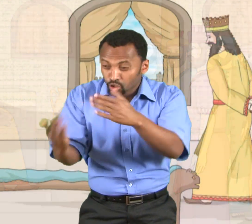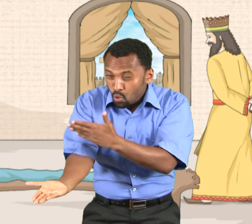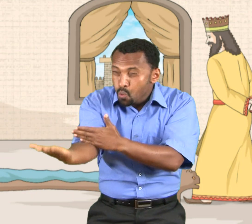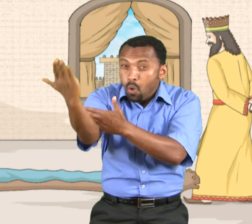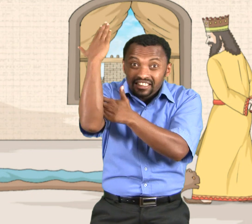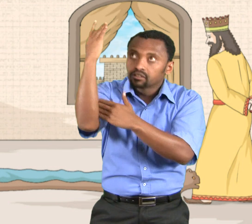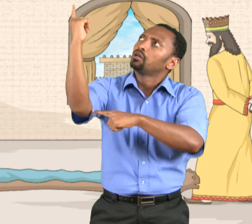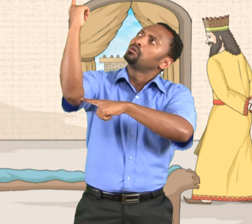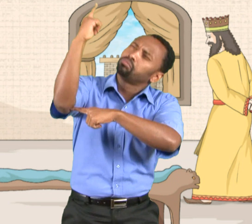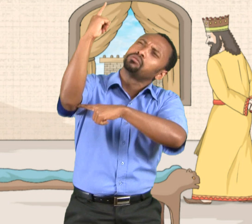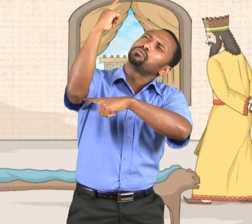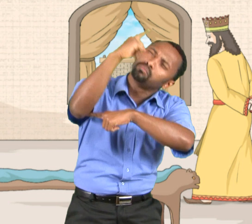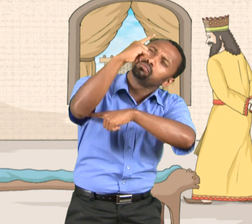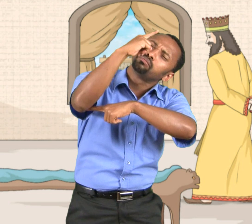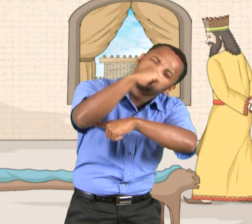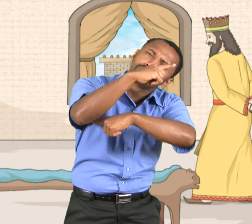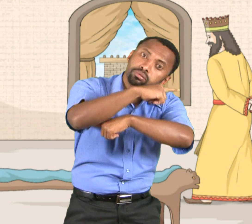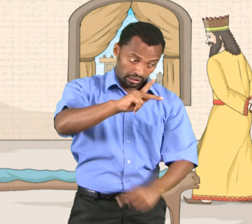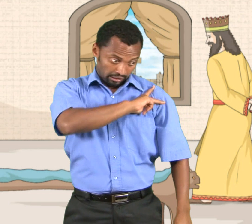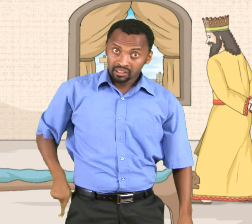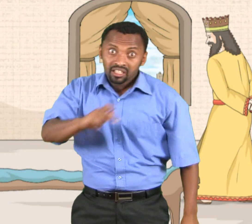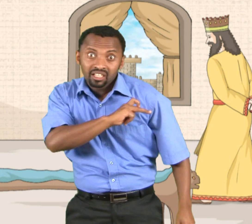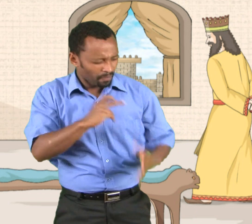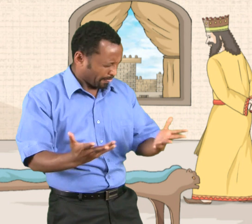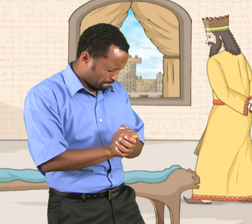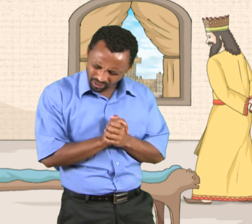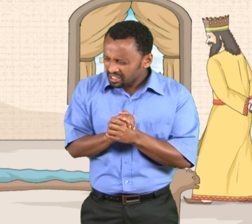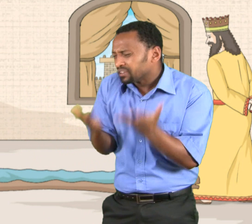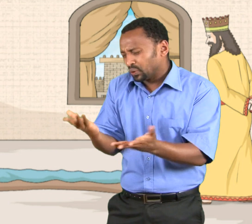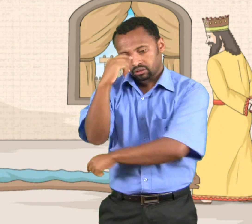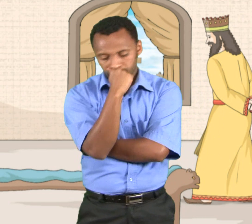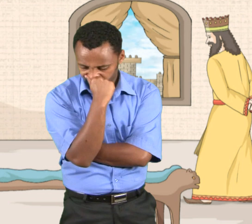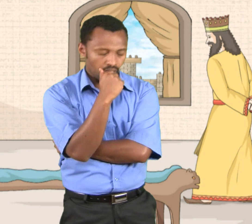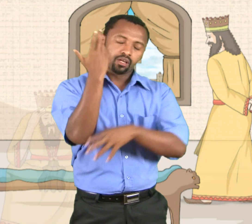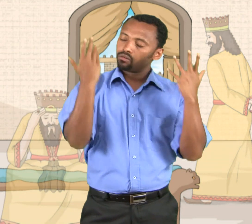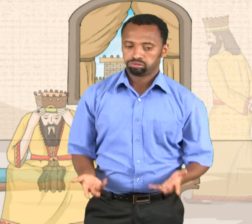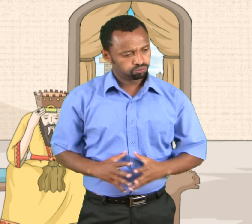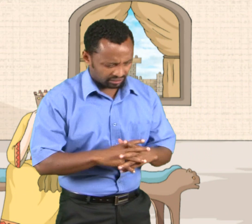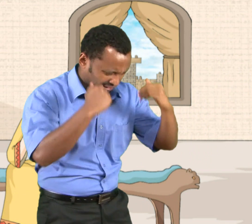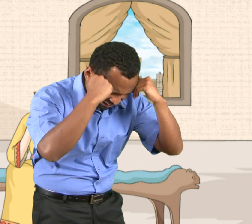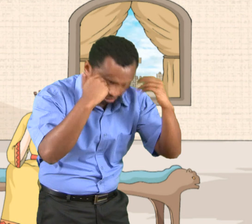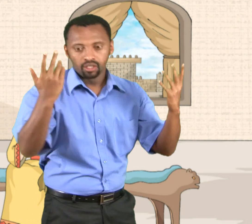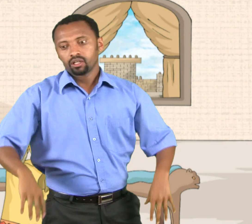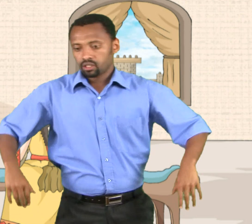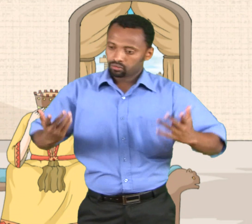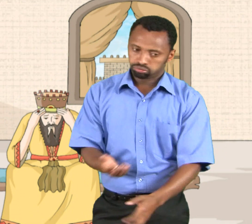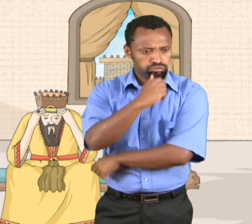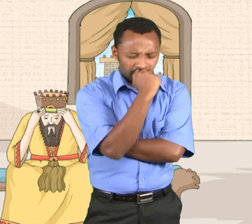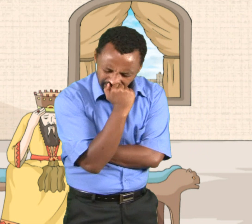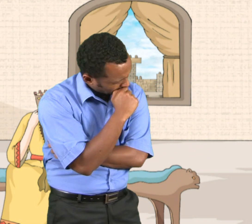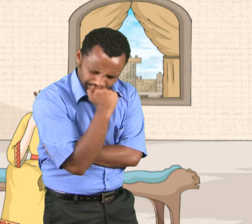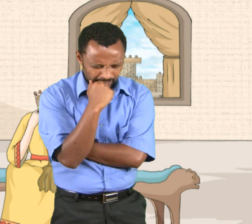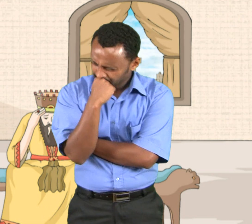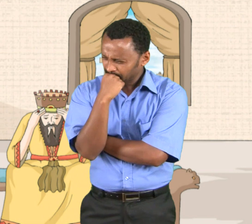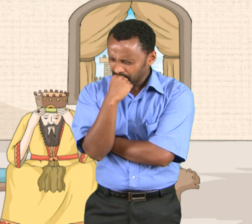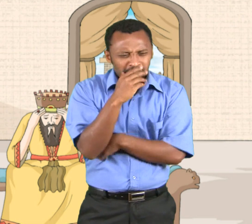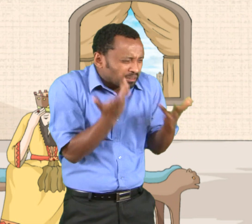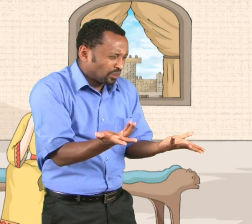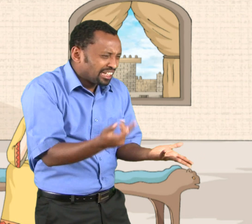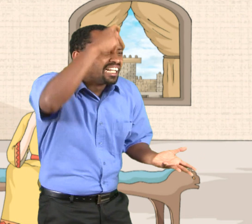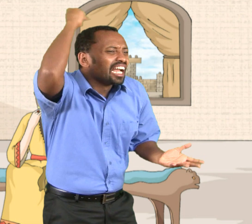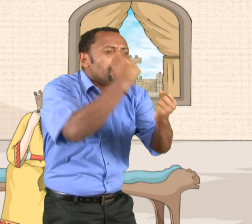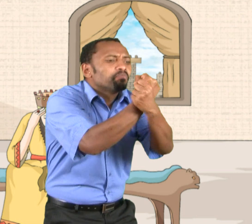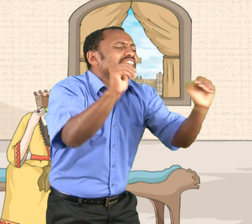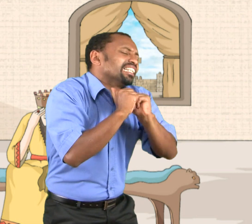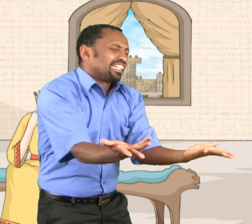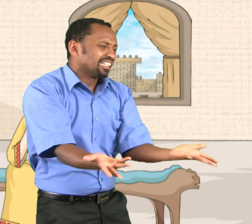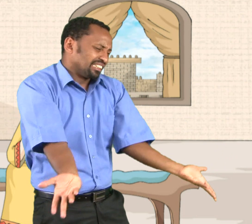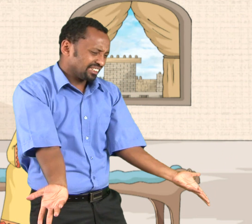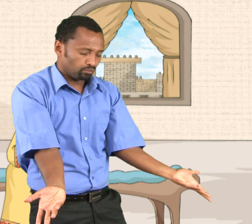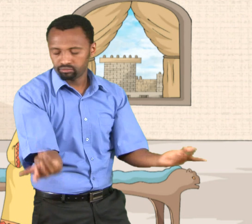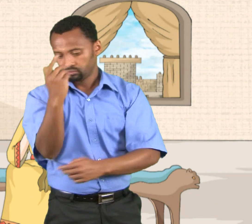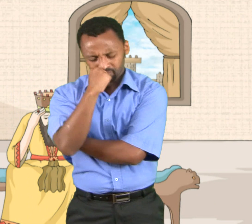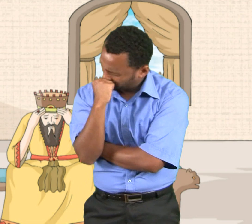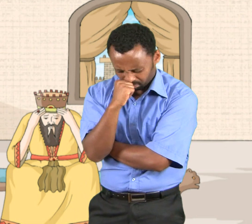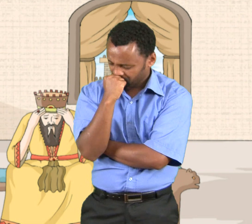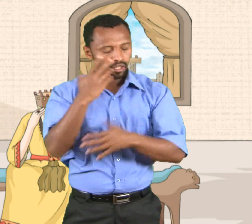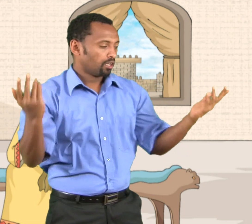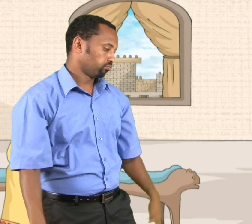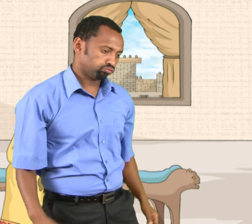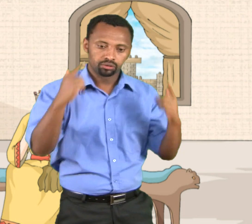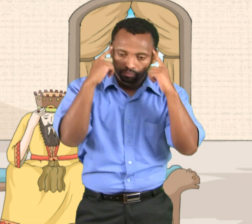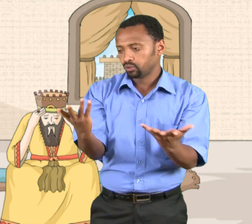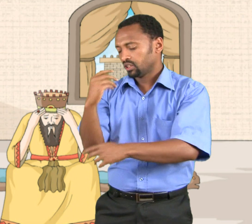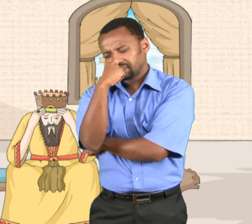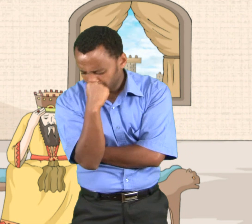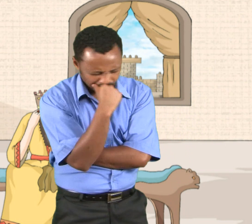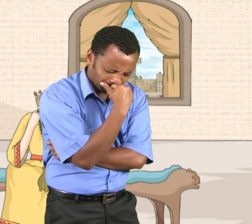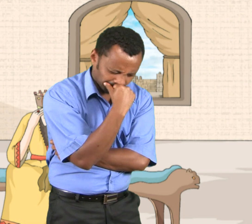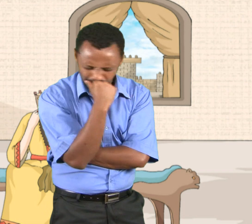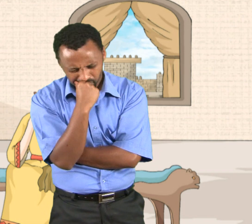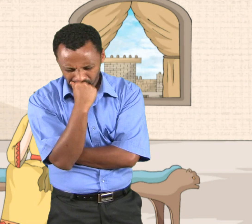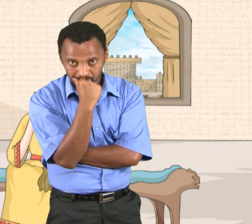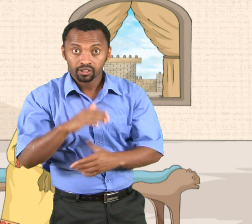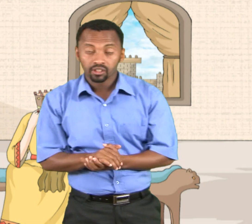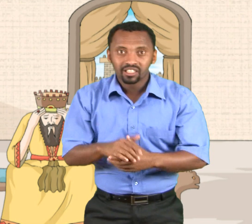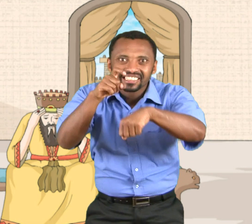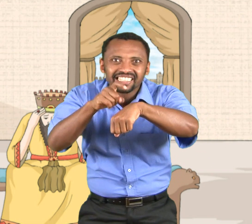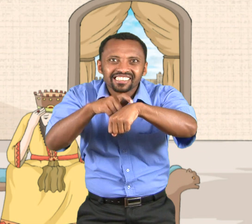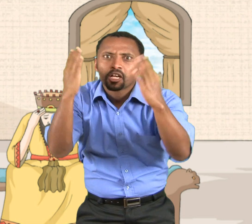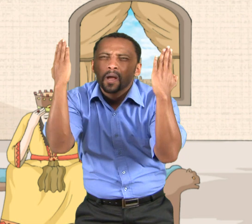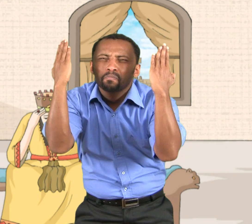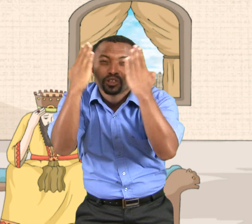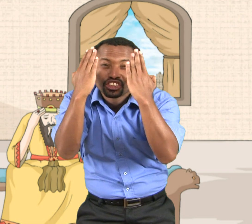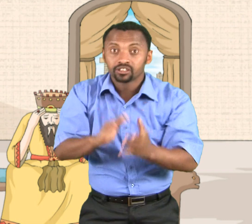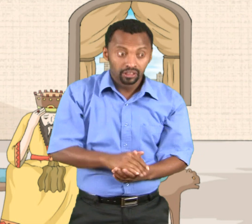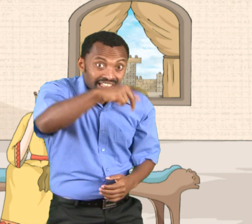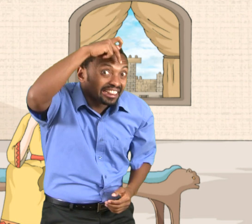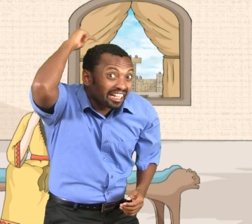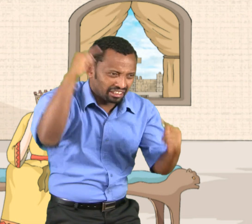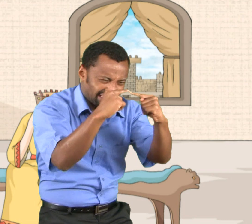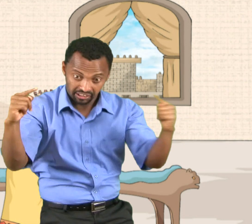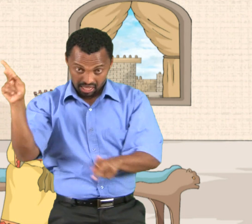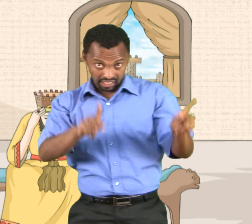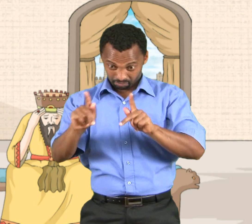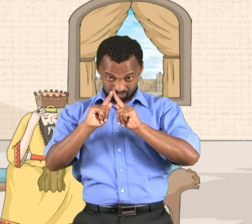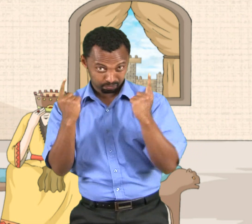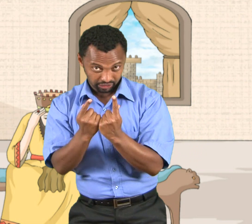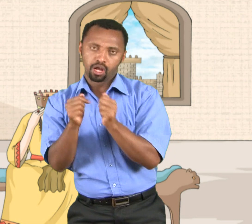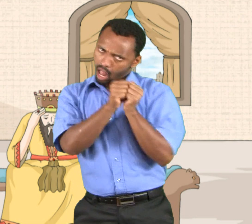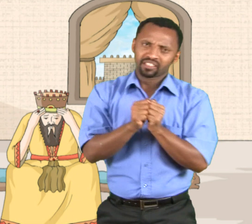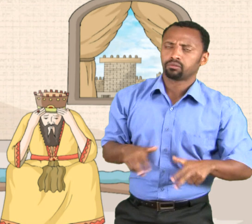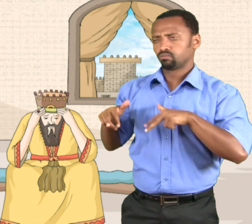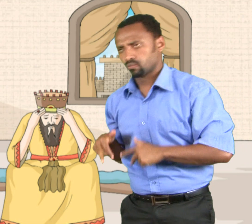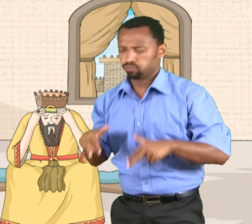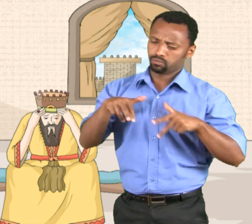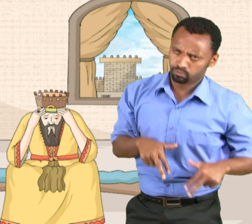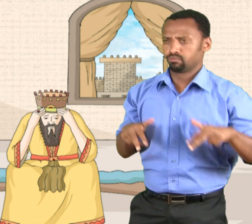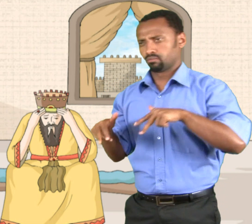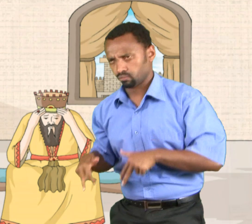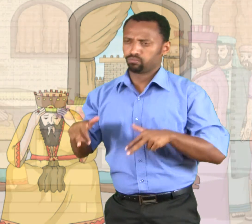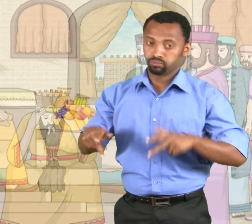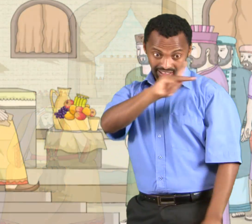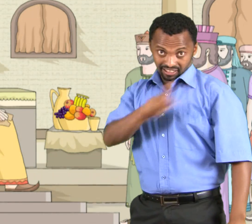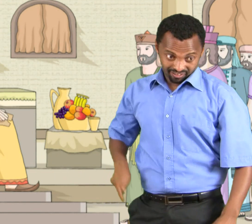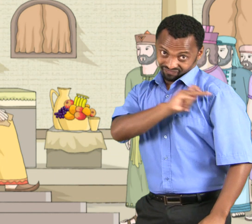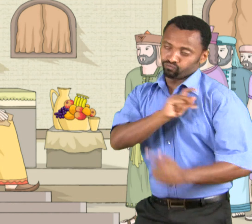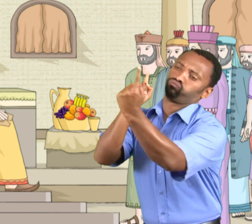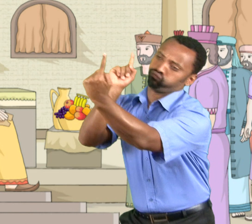As soon as the king heard this, he was deeply distressed and set his mind on delivering Daniel, and he labored until sundown to rescue him.